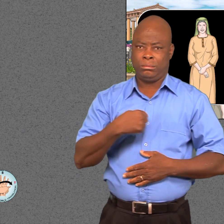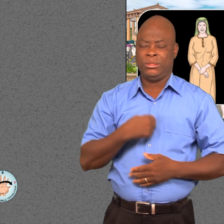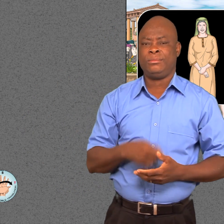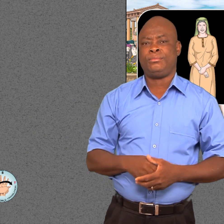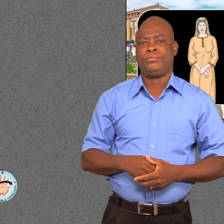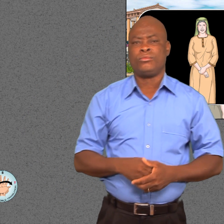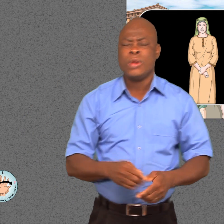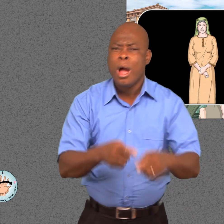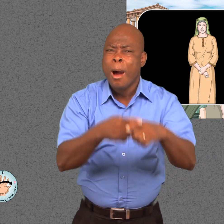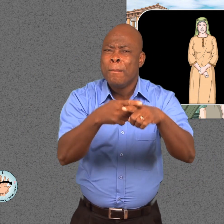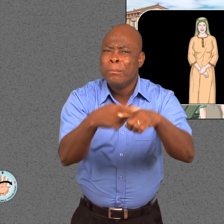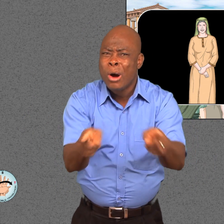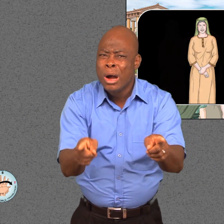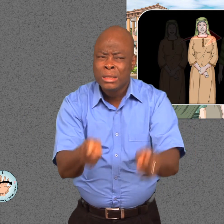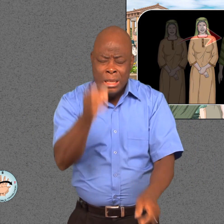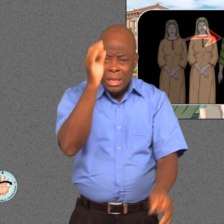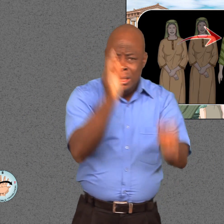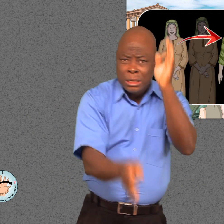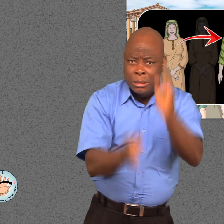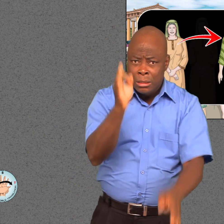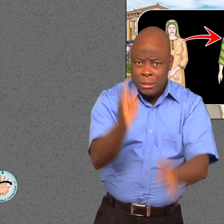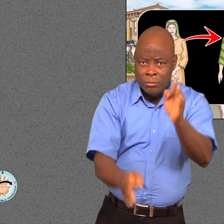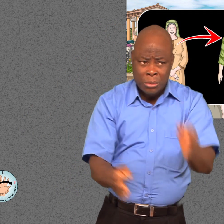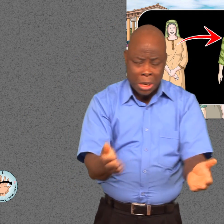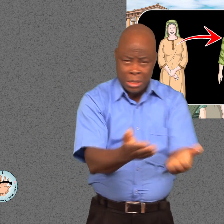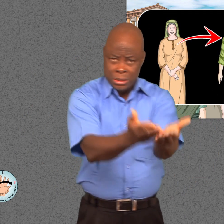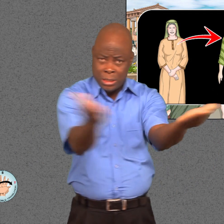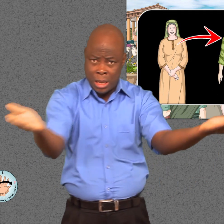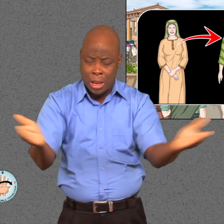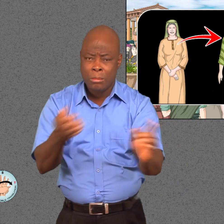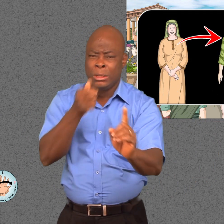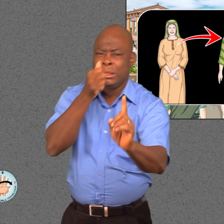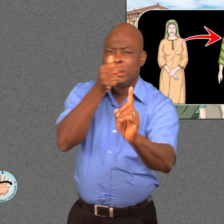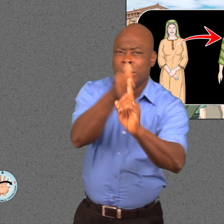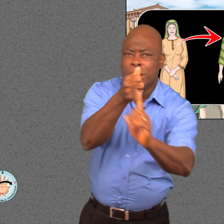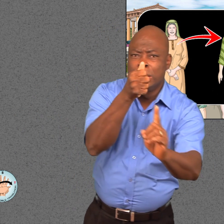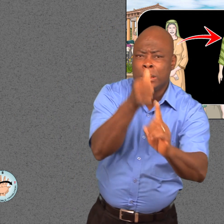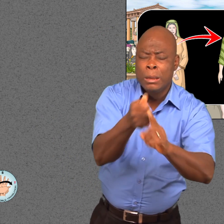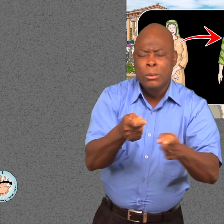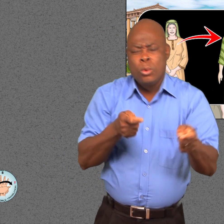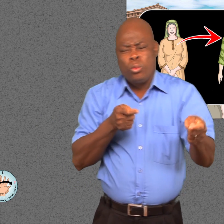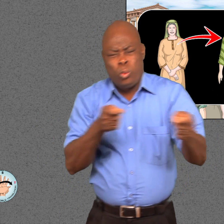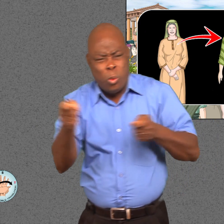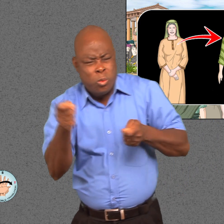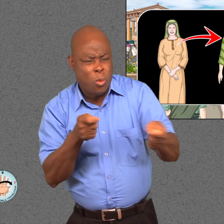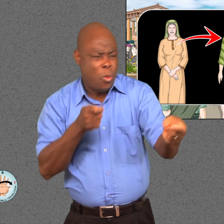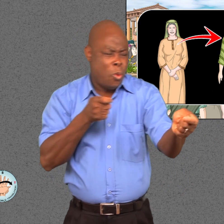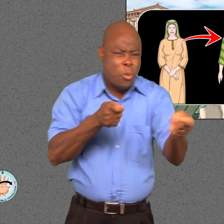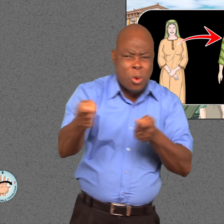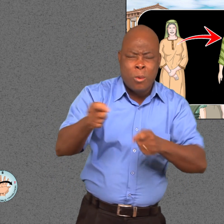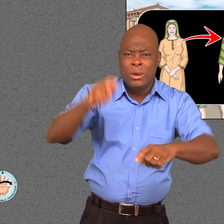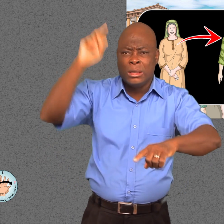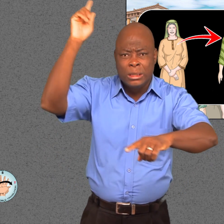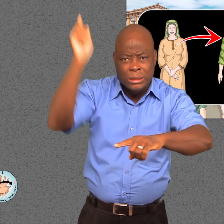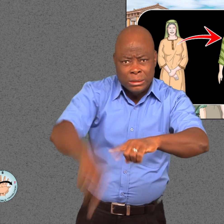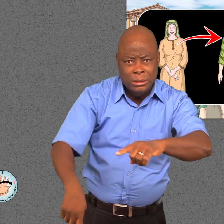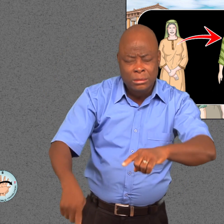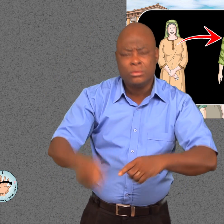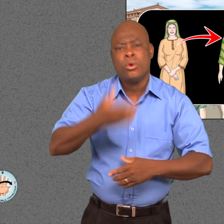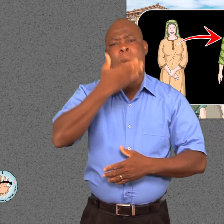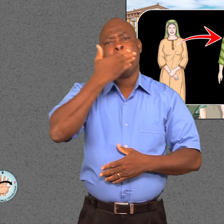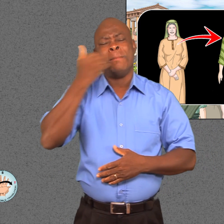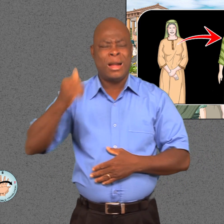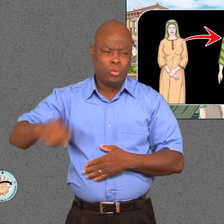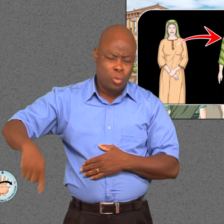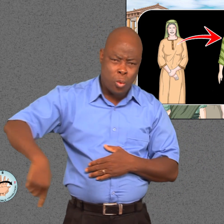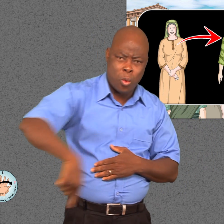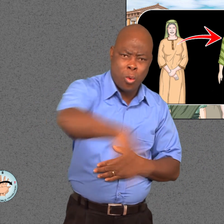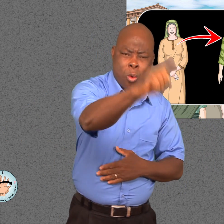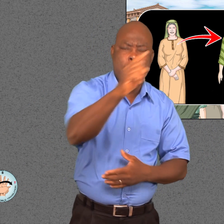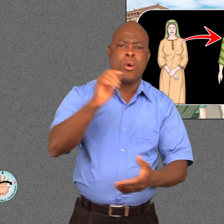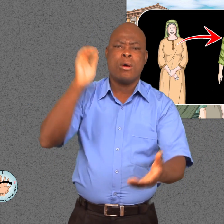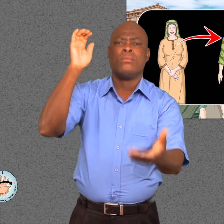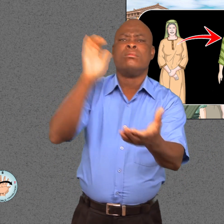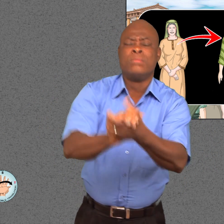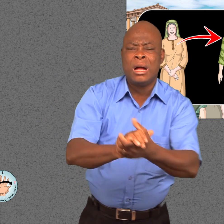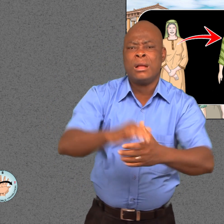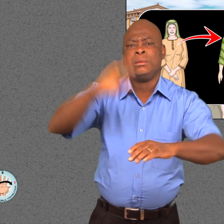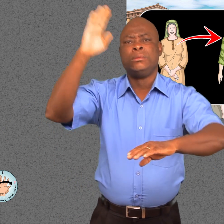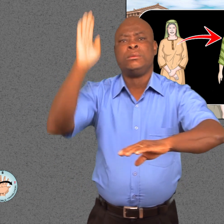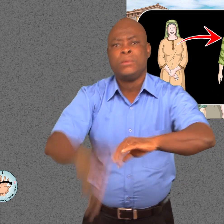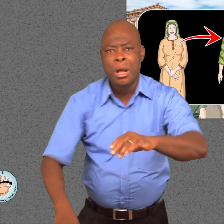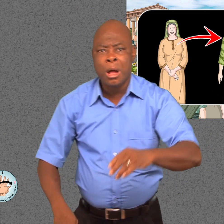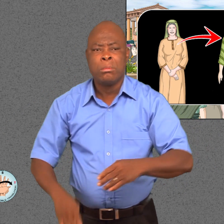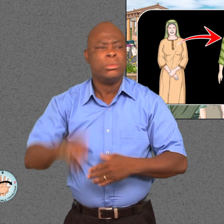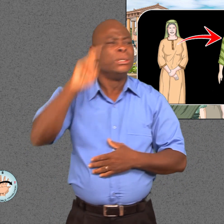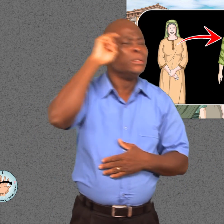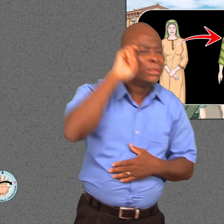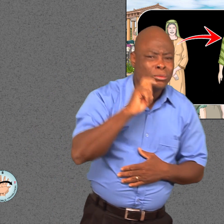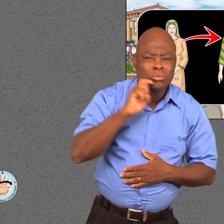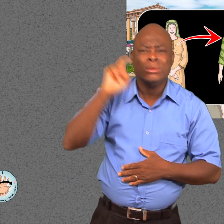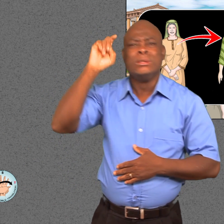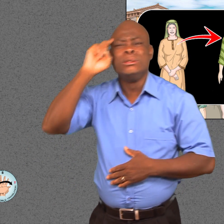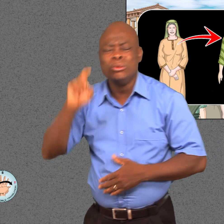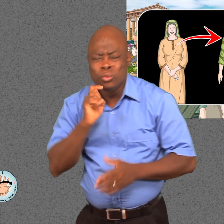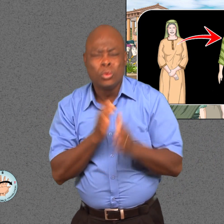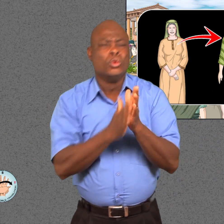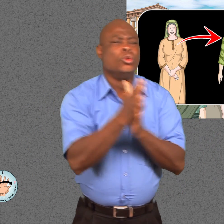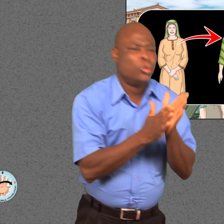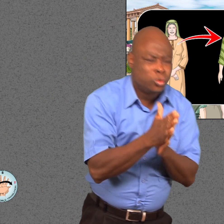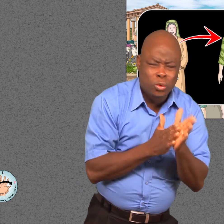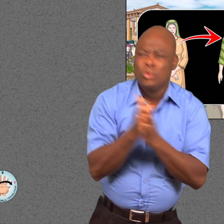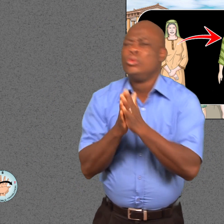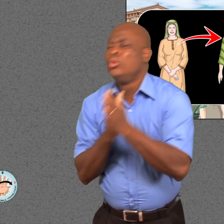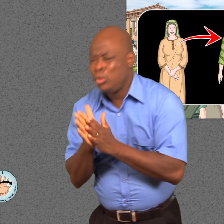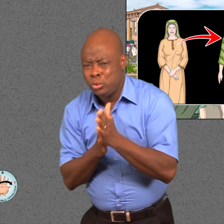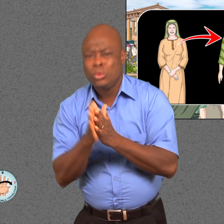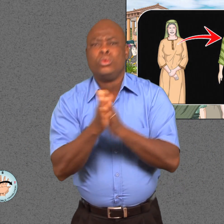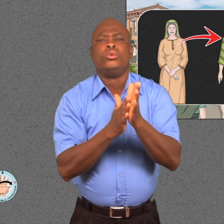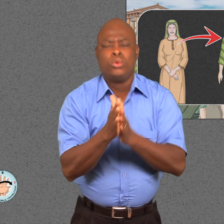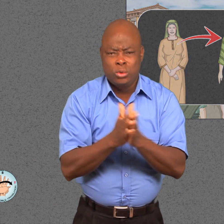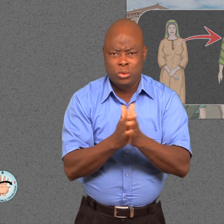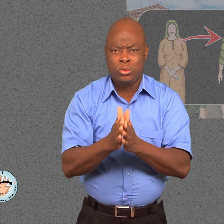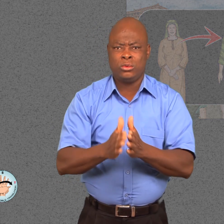But if they cannot control themselves, let them marry.